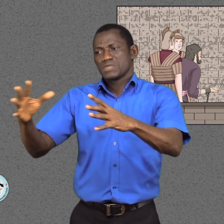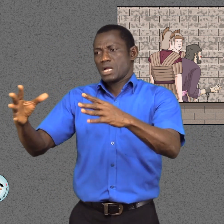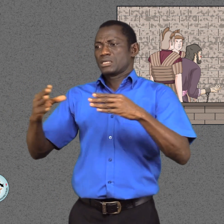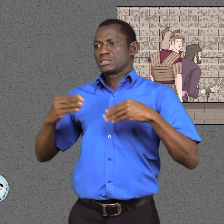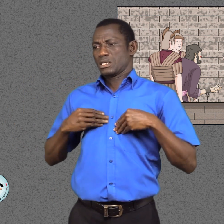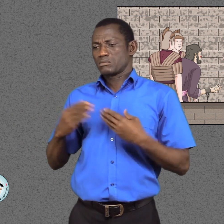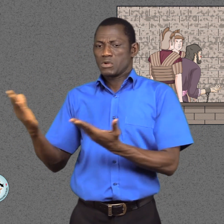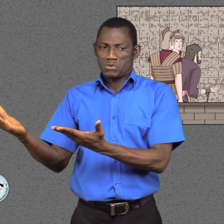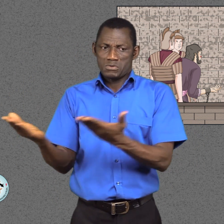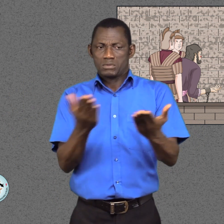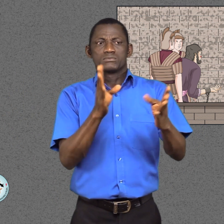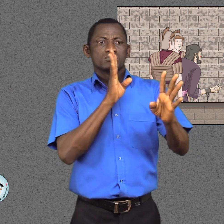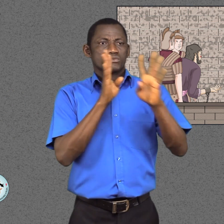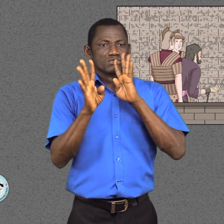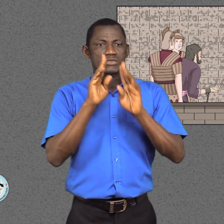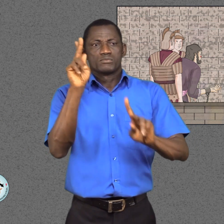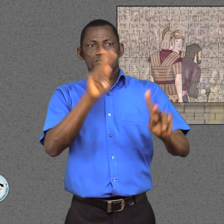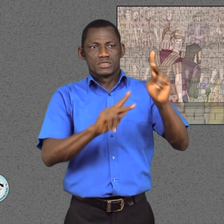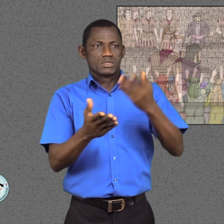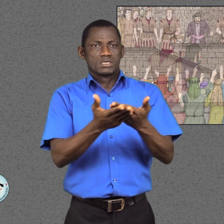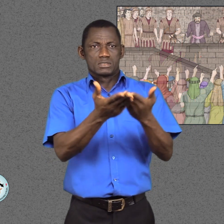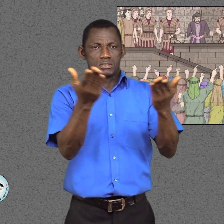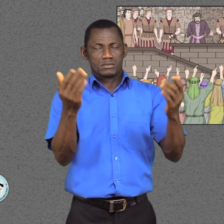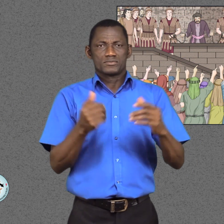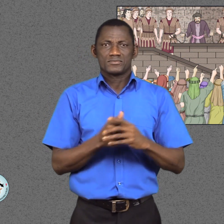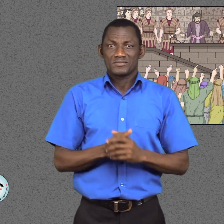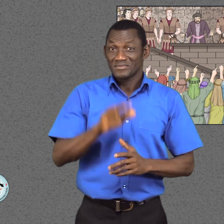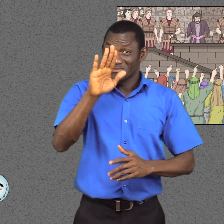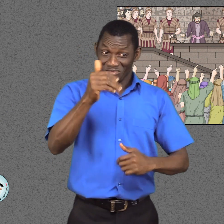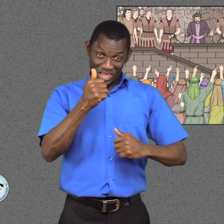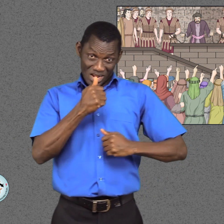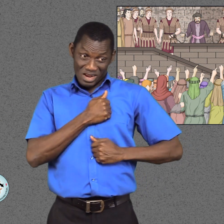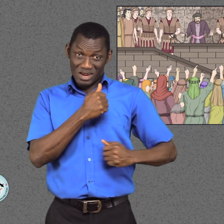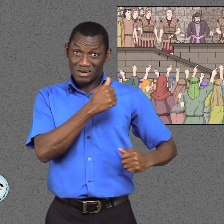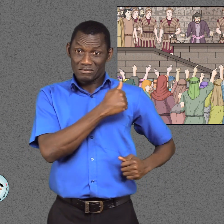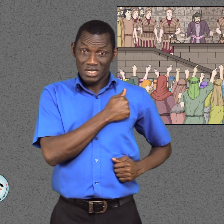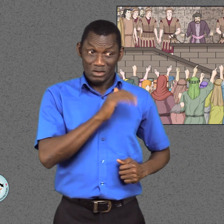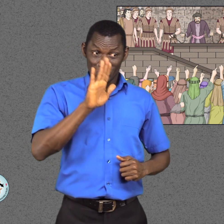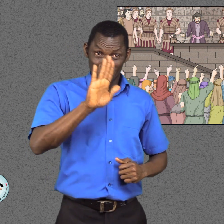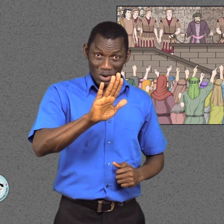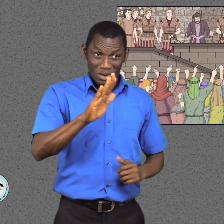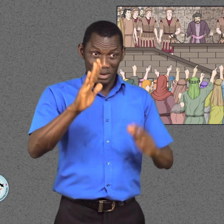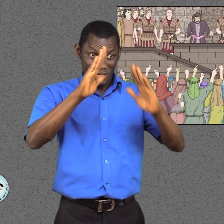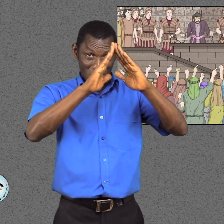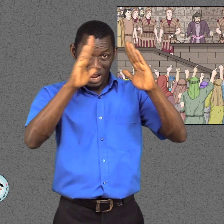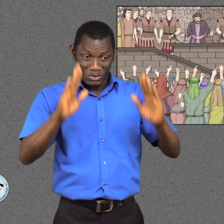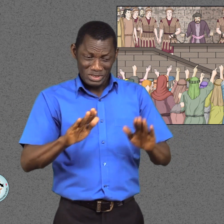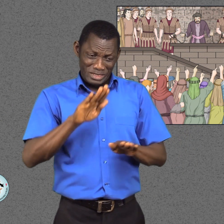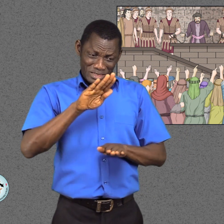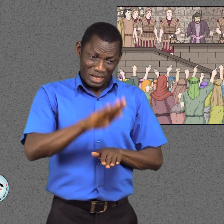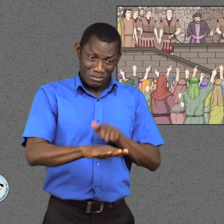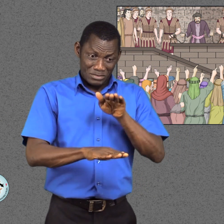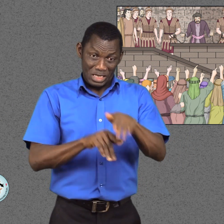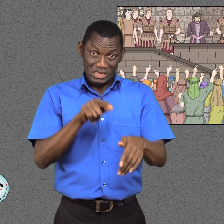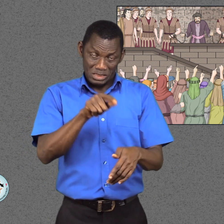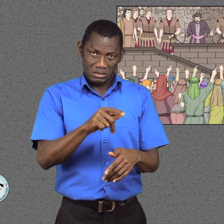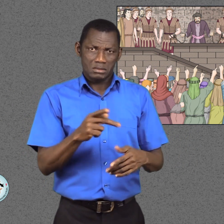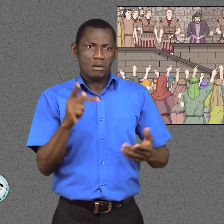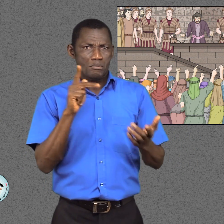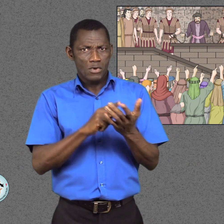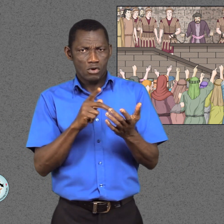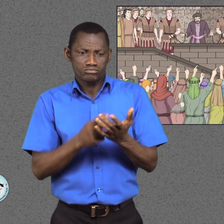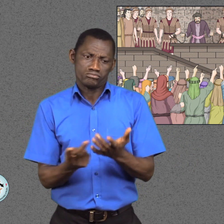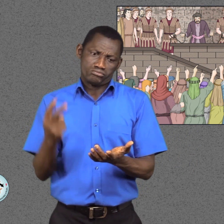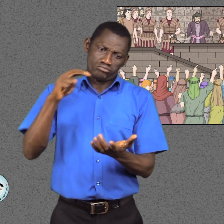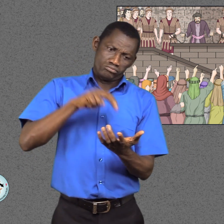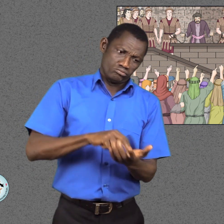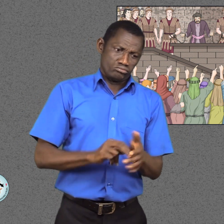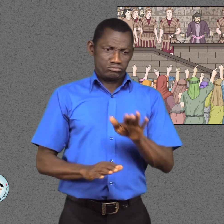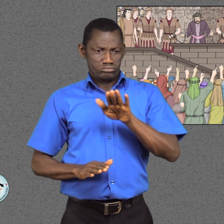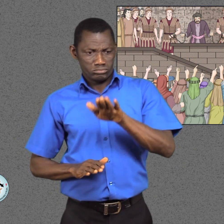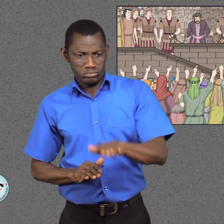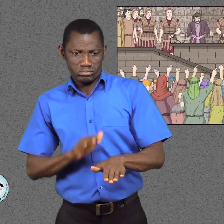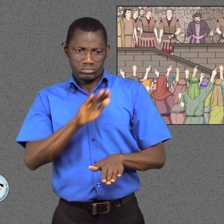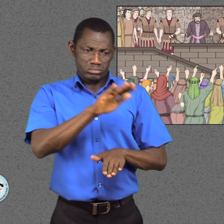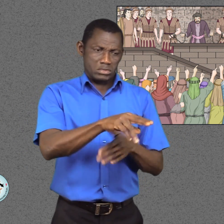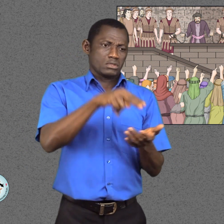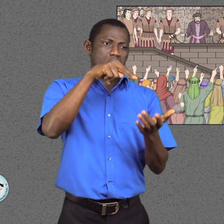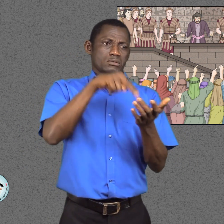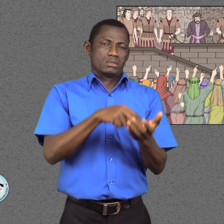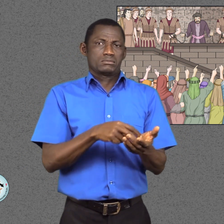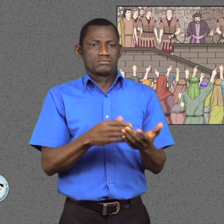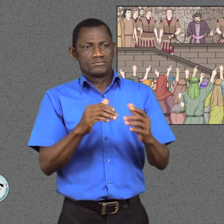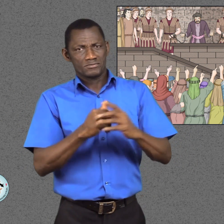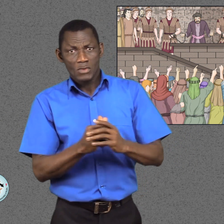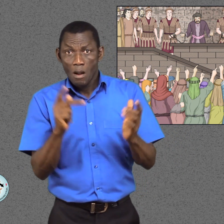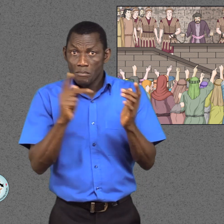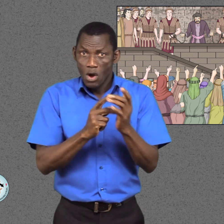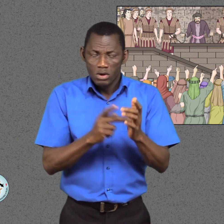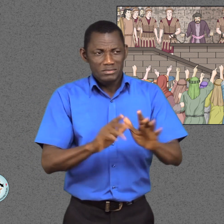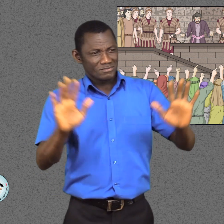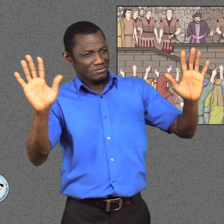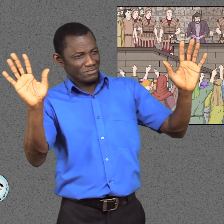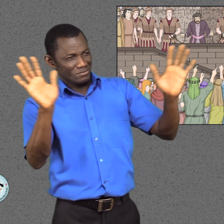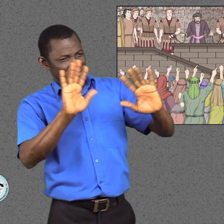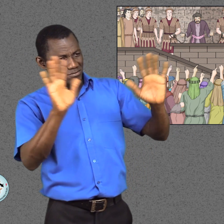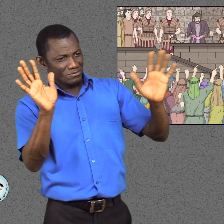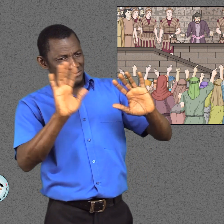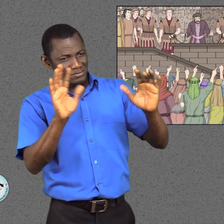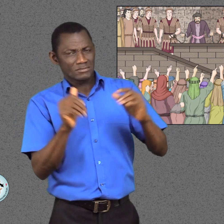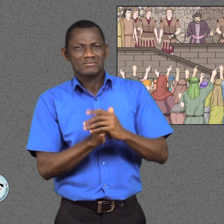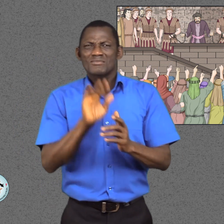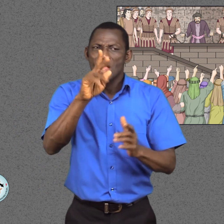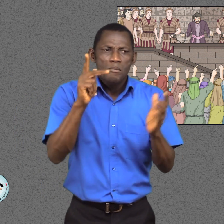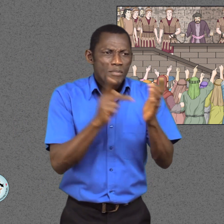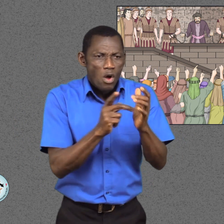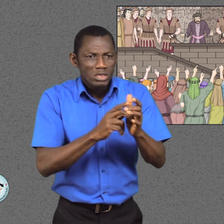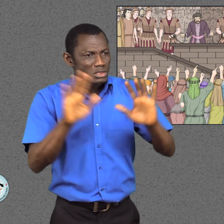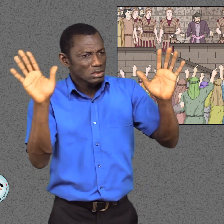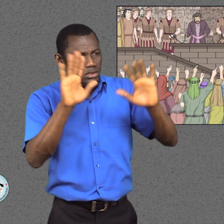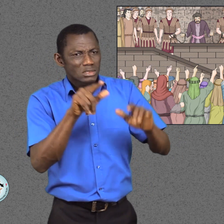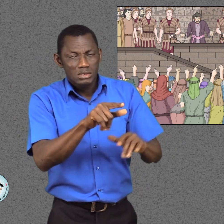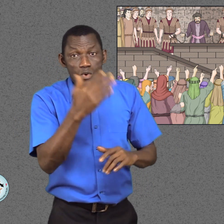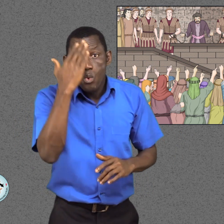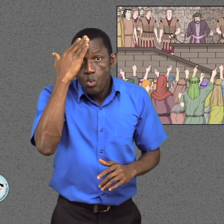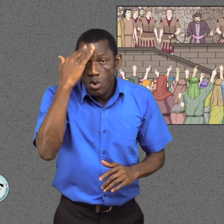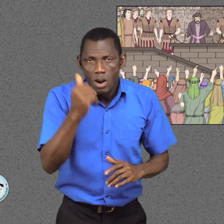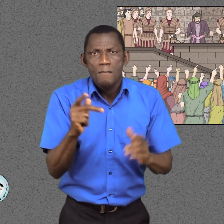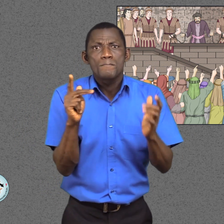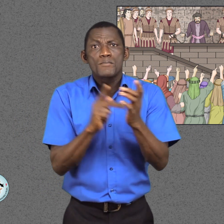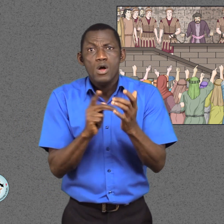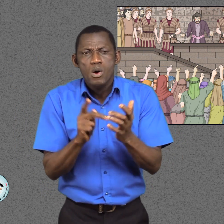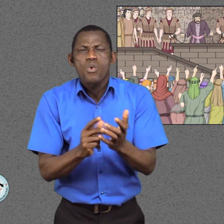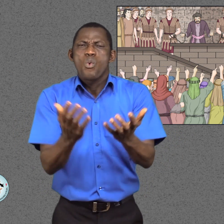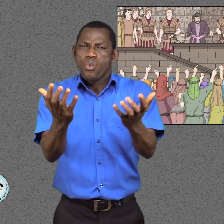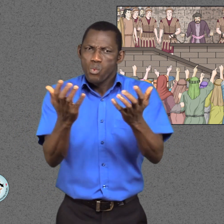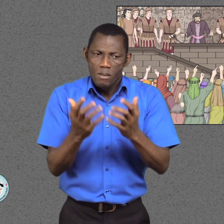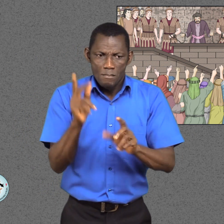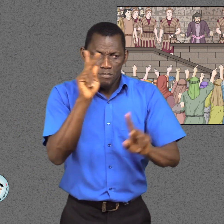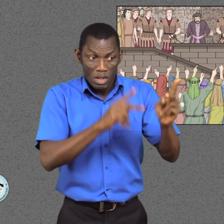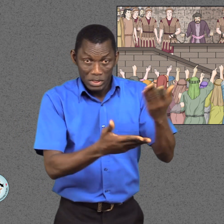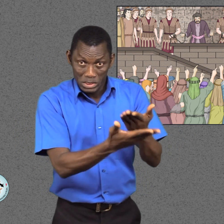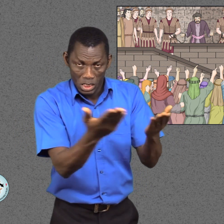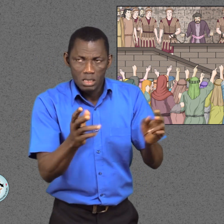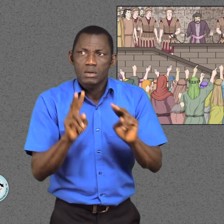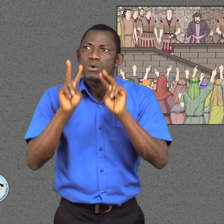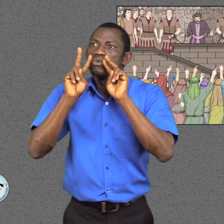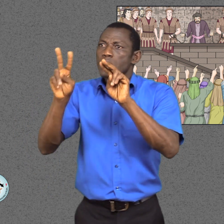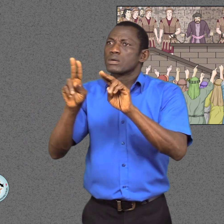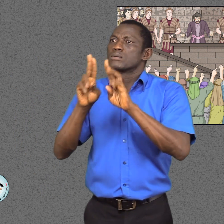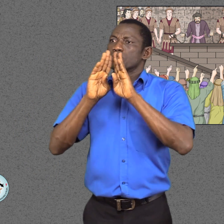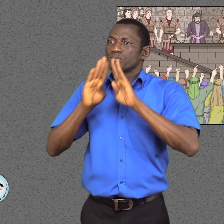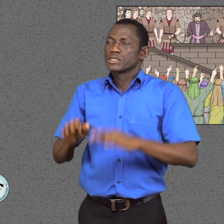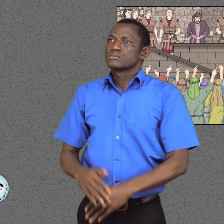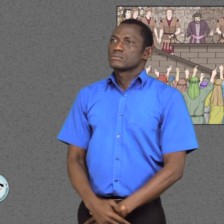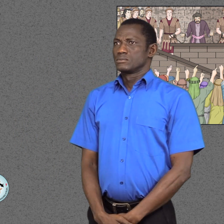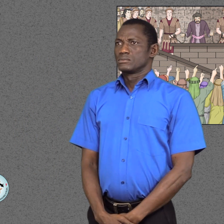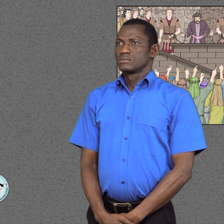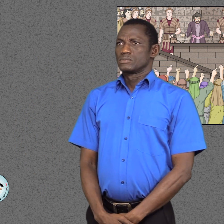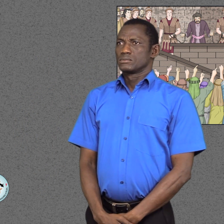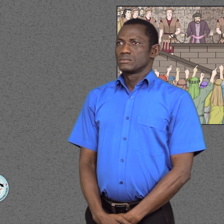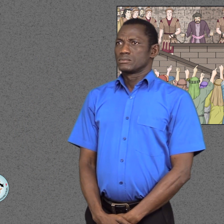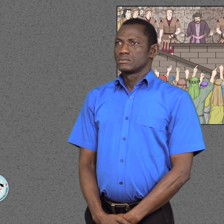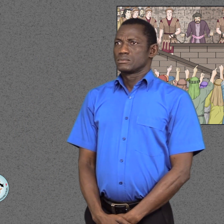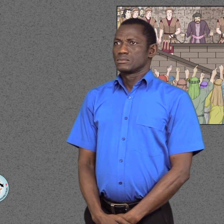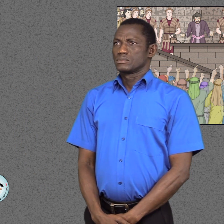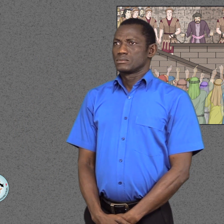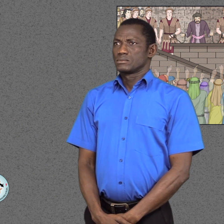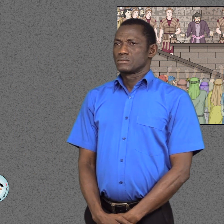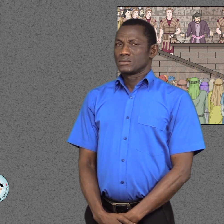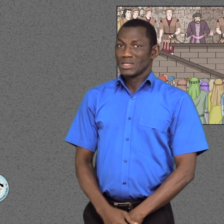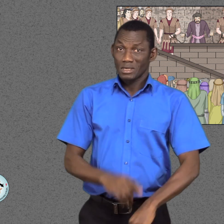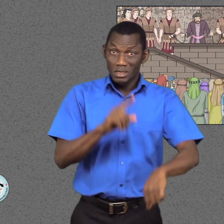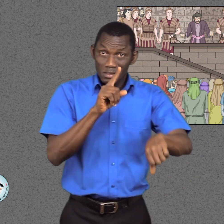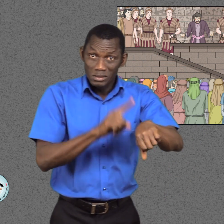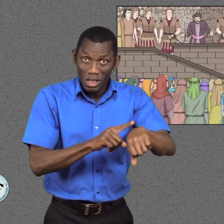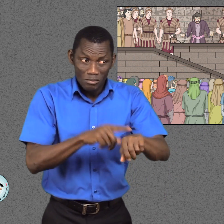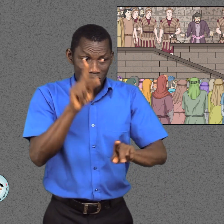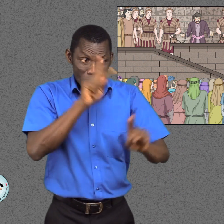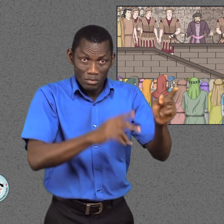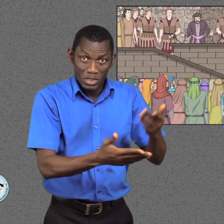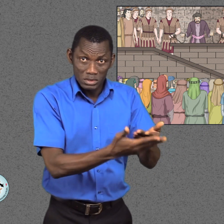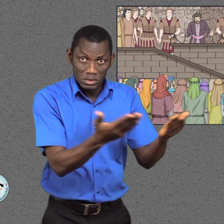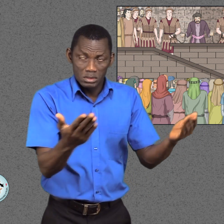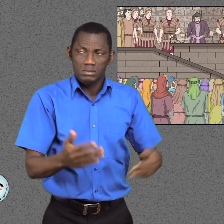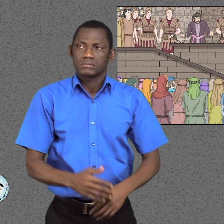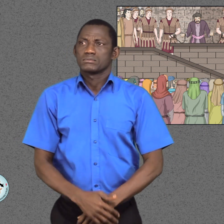Having received permission, Paul stood on the steps and motioned to the crowd.